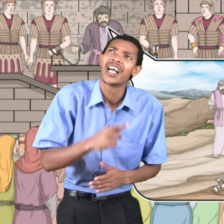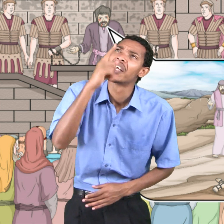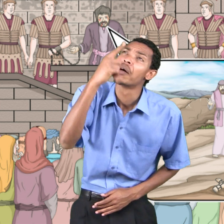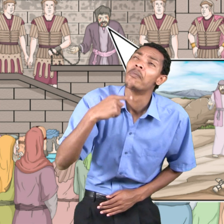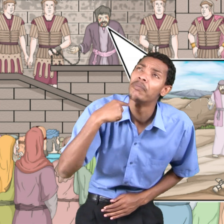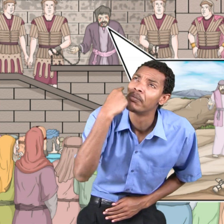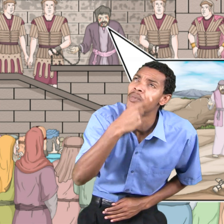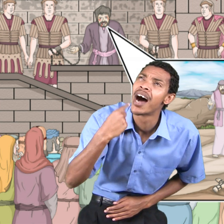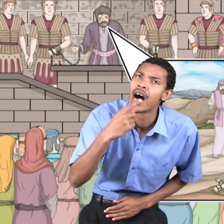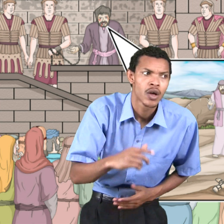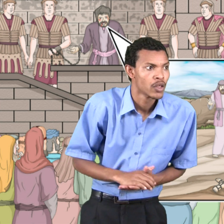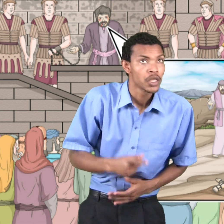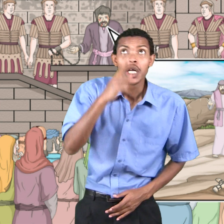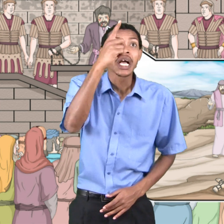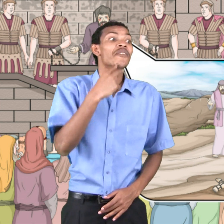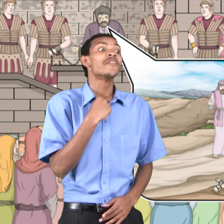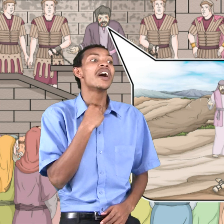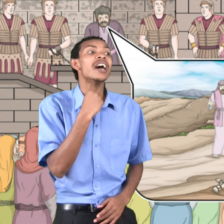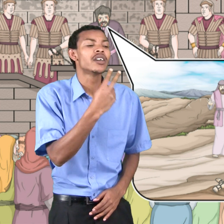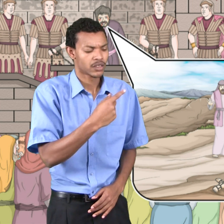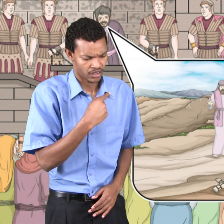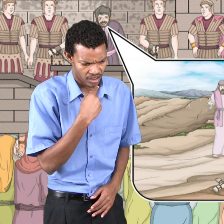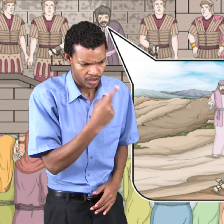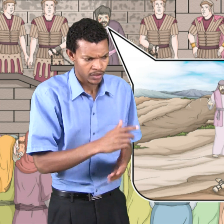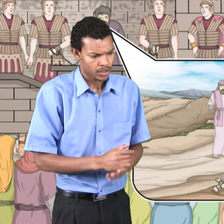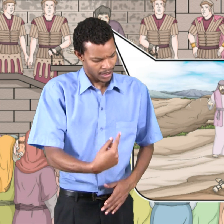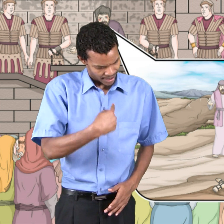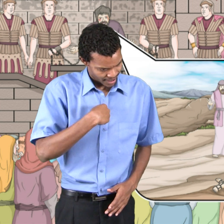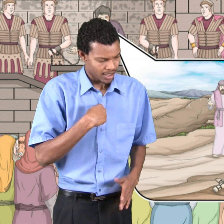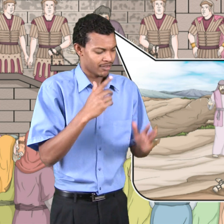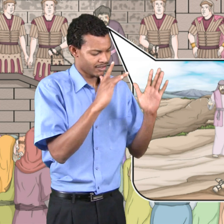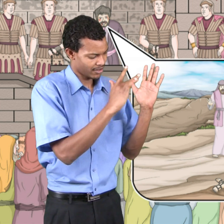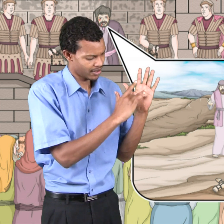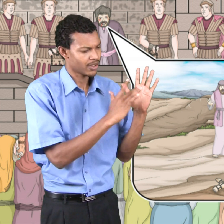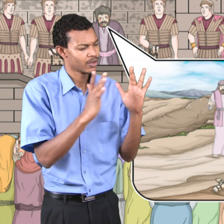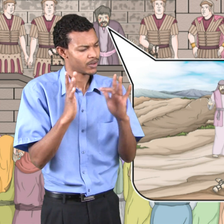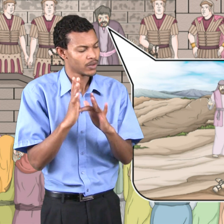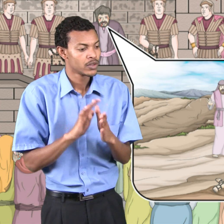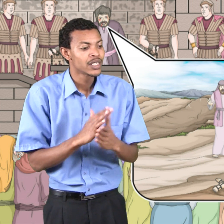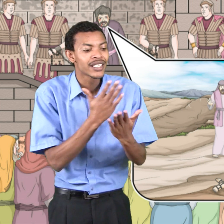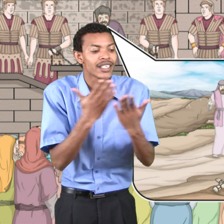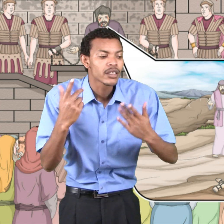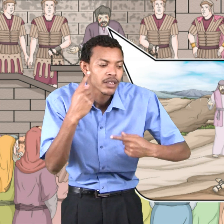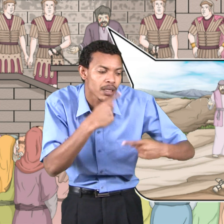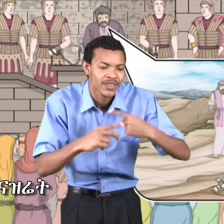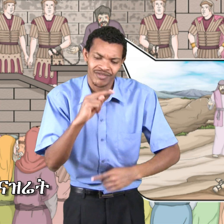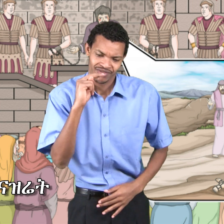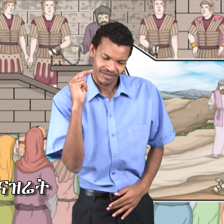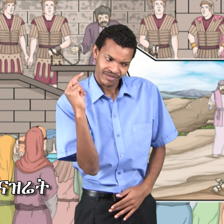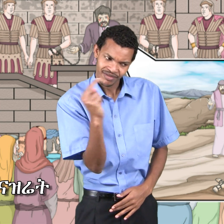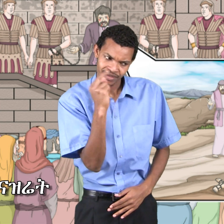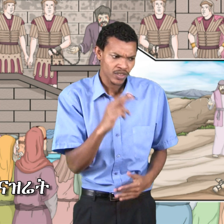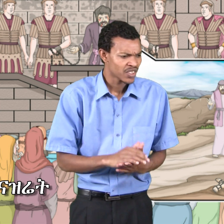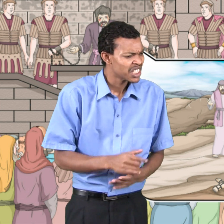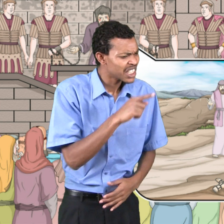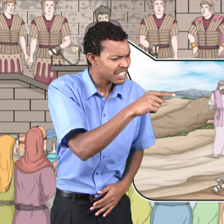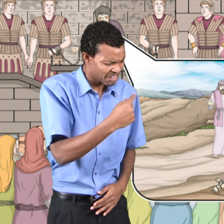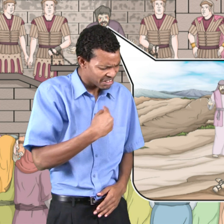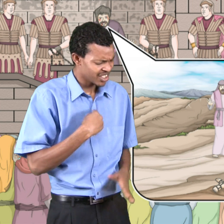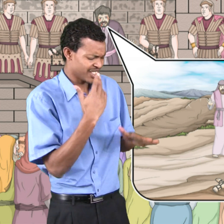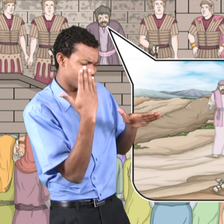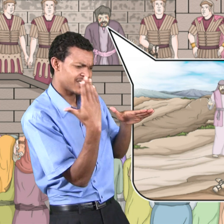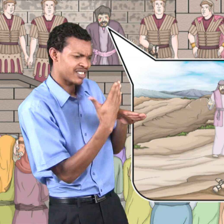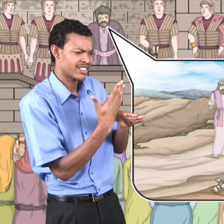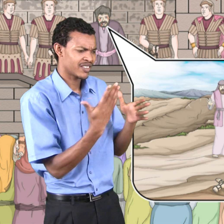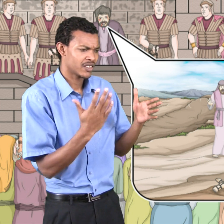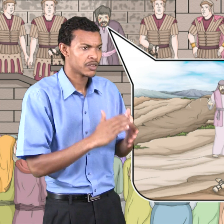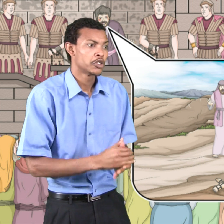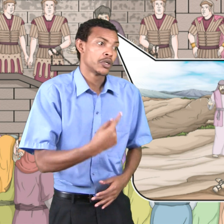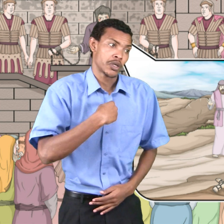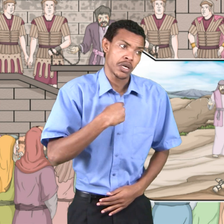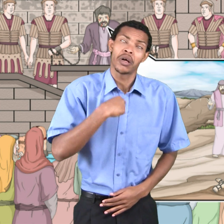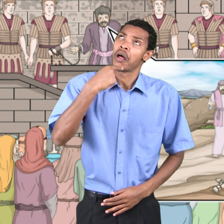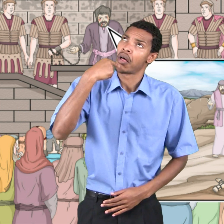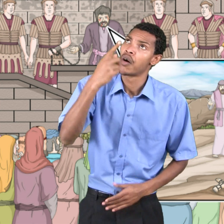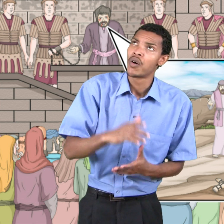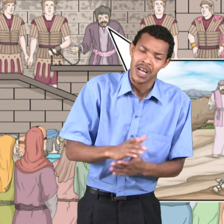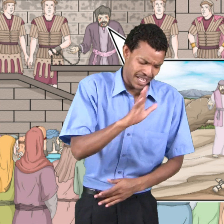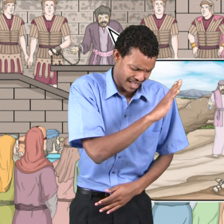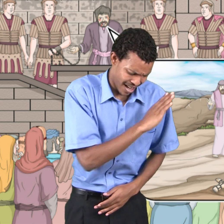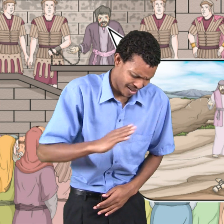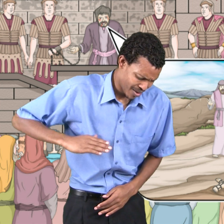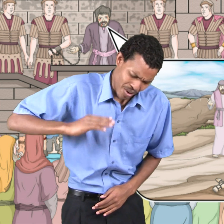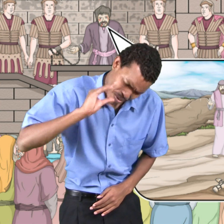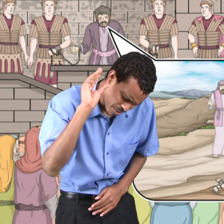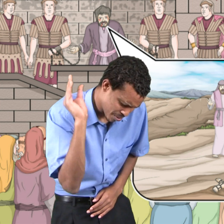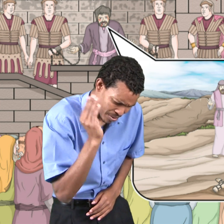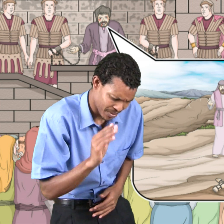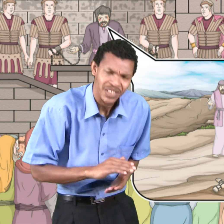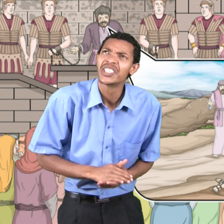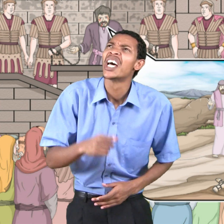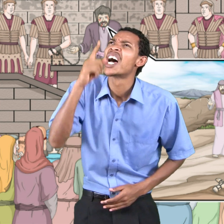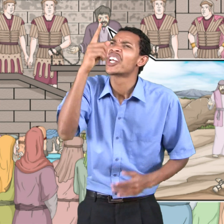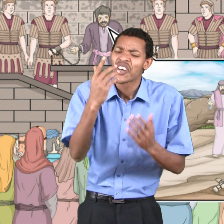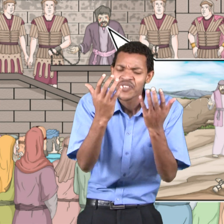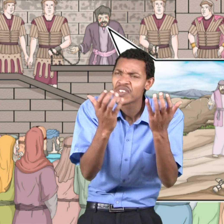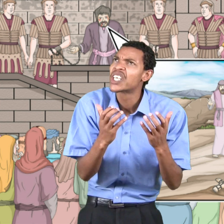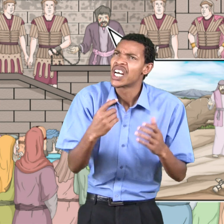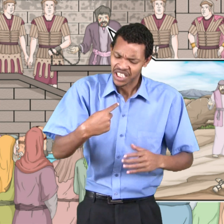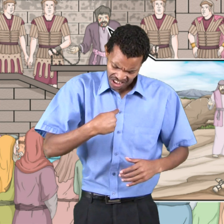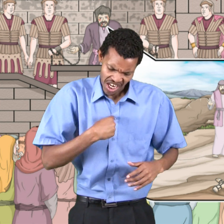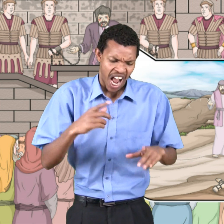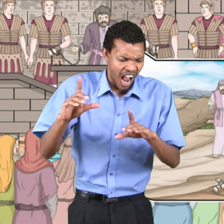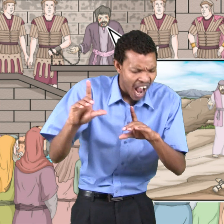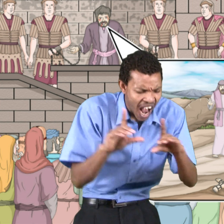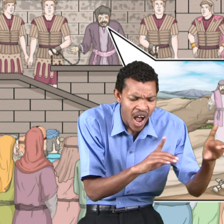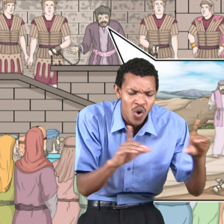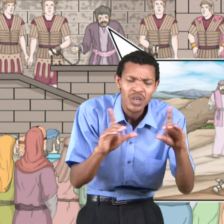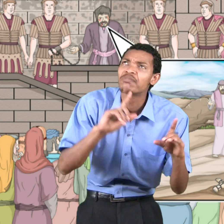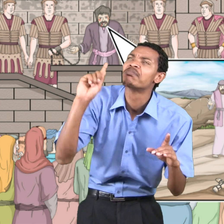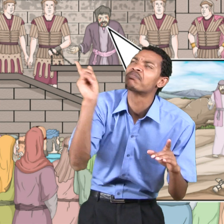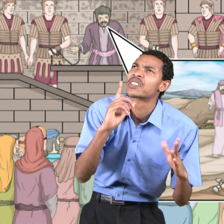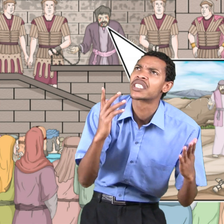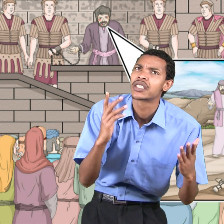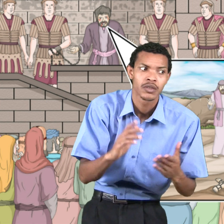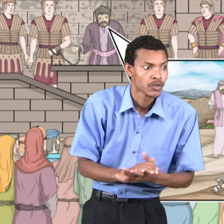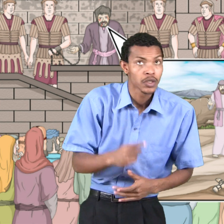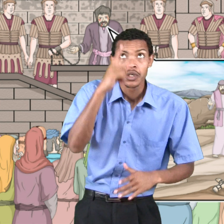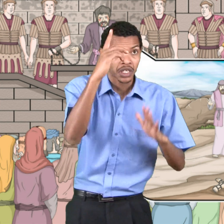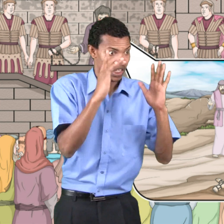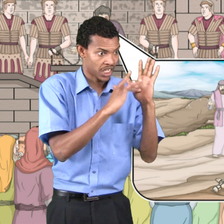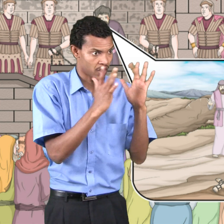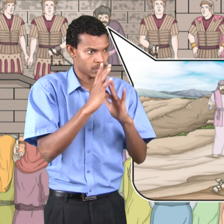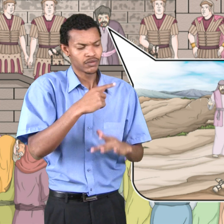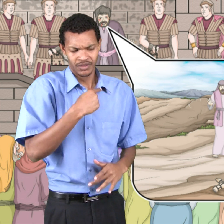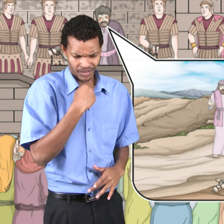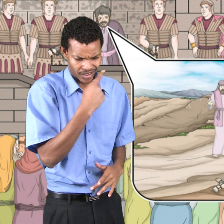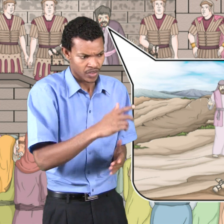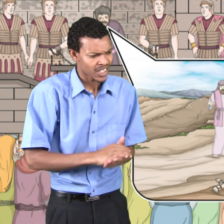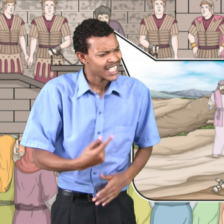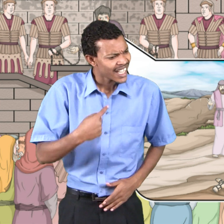‘I am Jesus of Nazareth, whom you are persecuting,’ He replied.